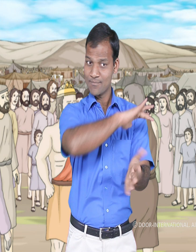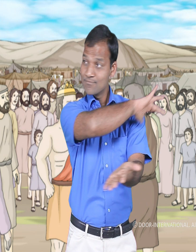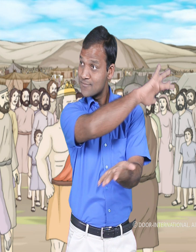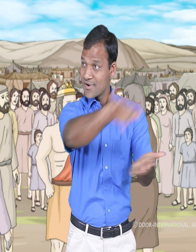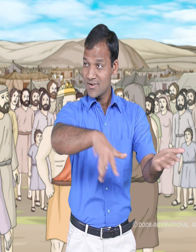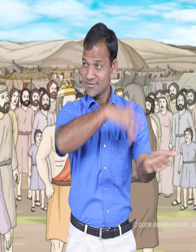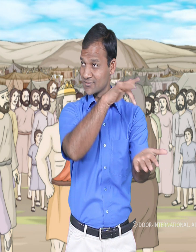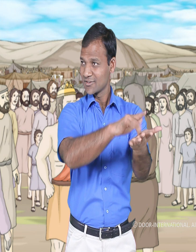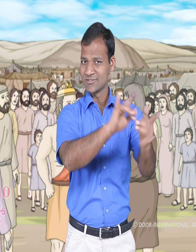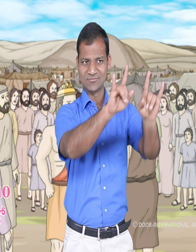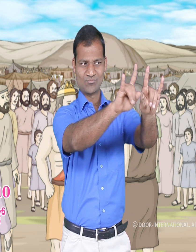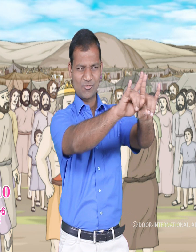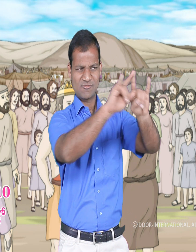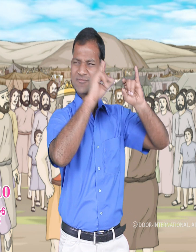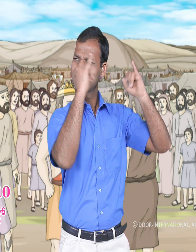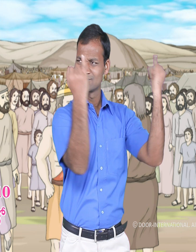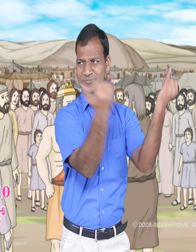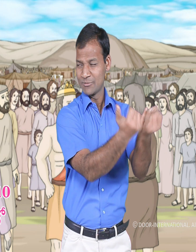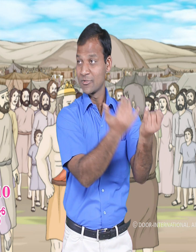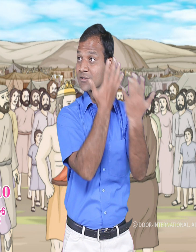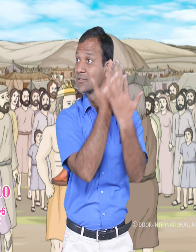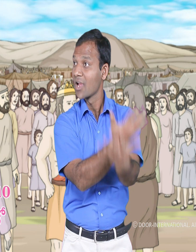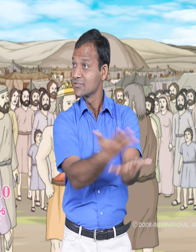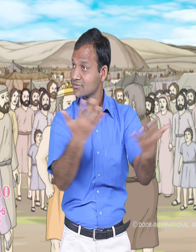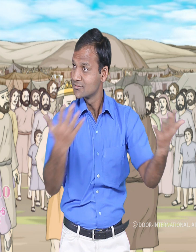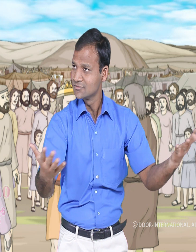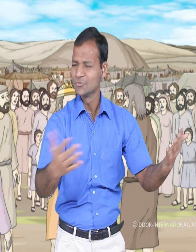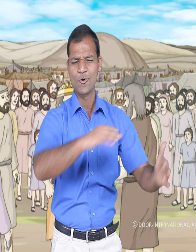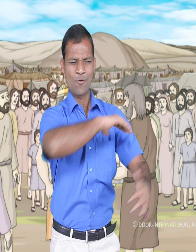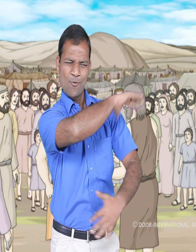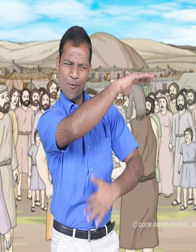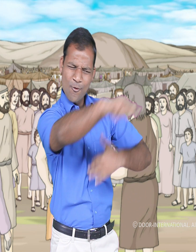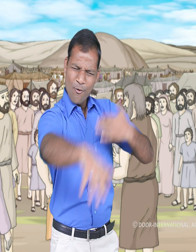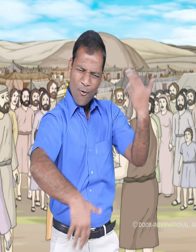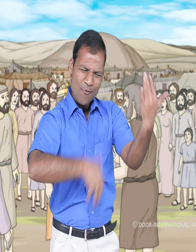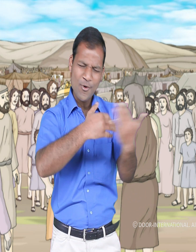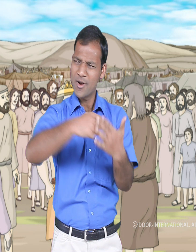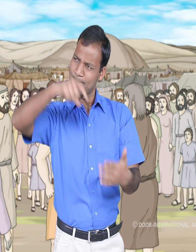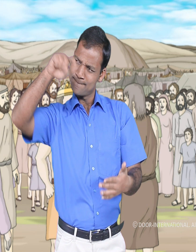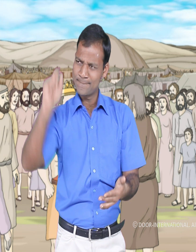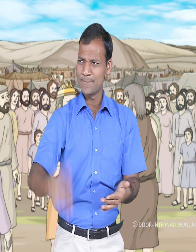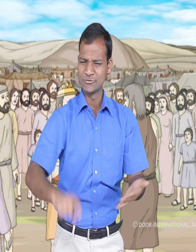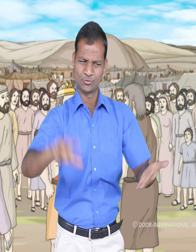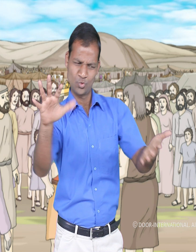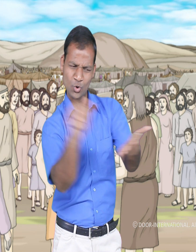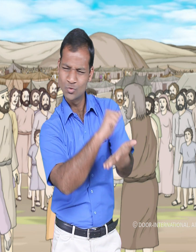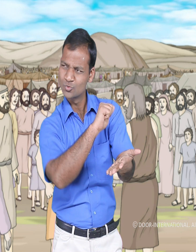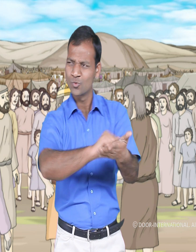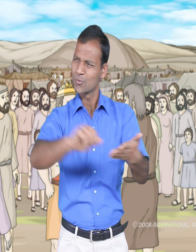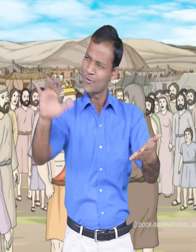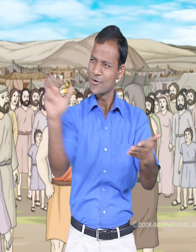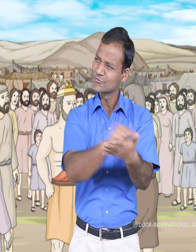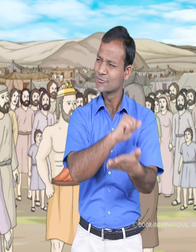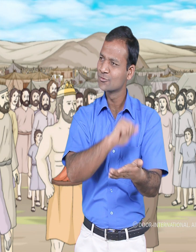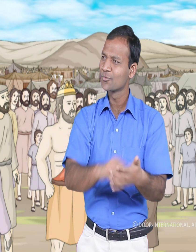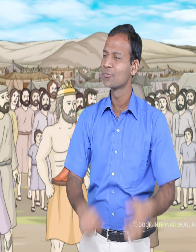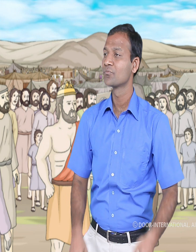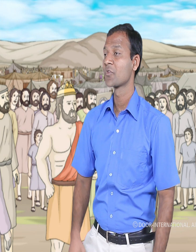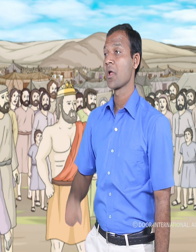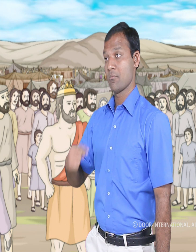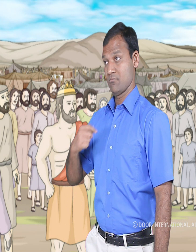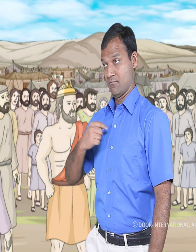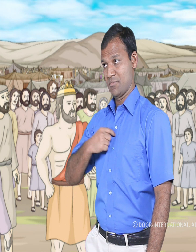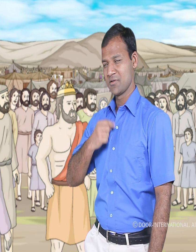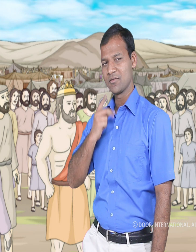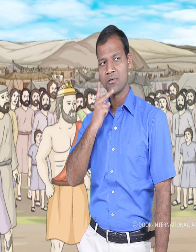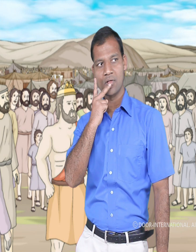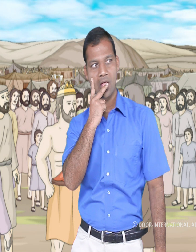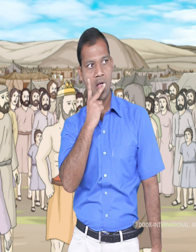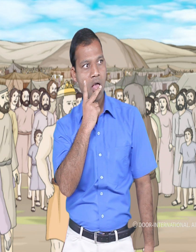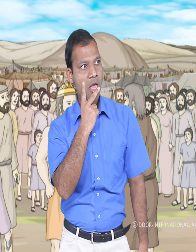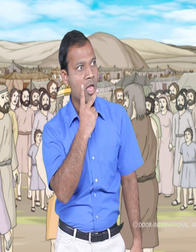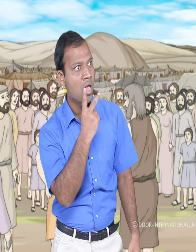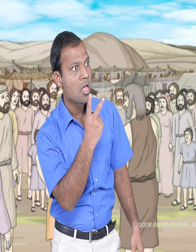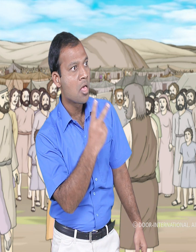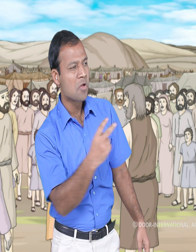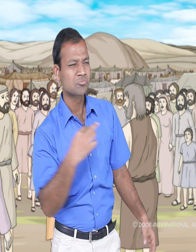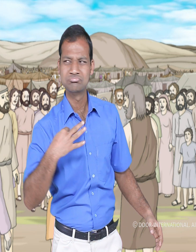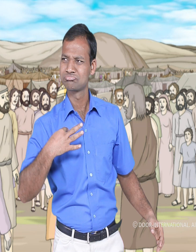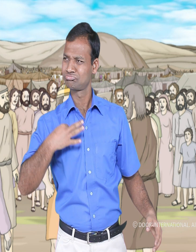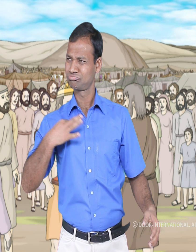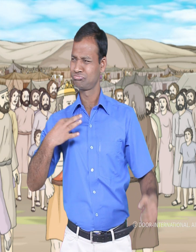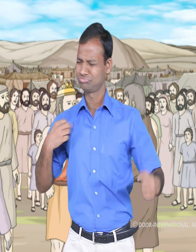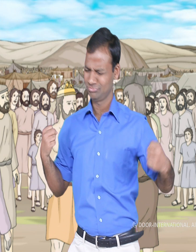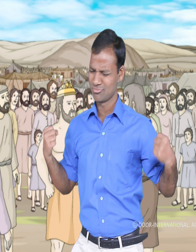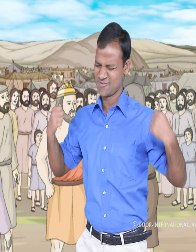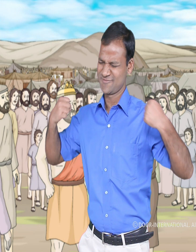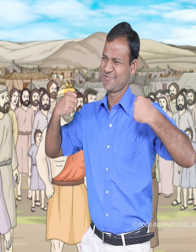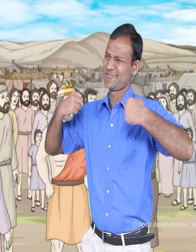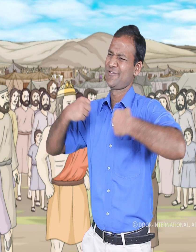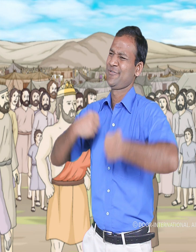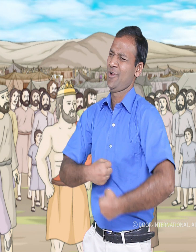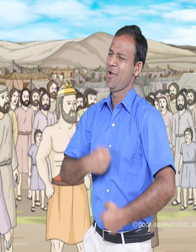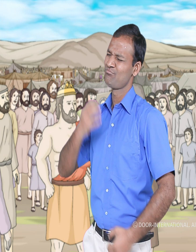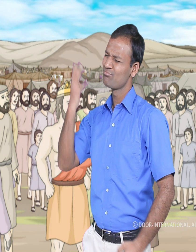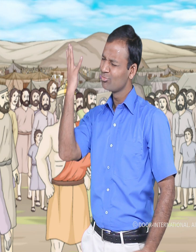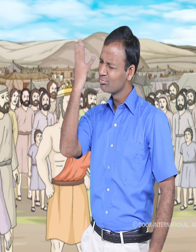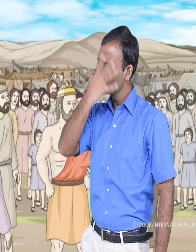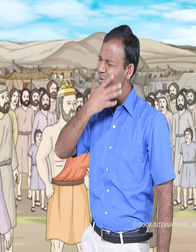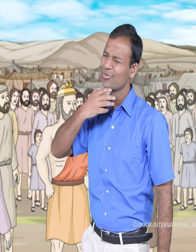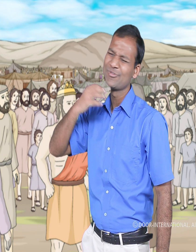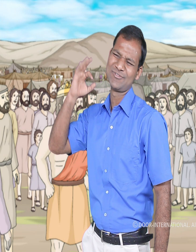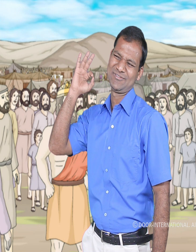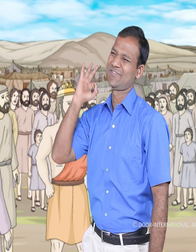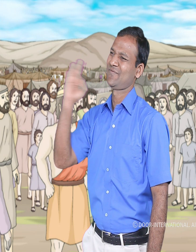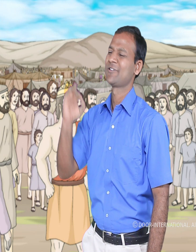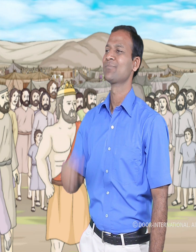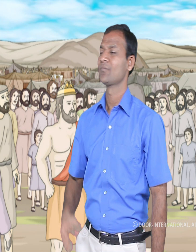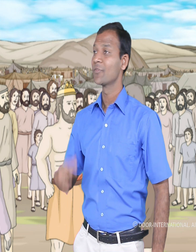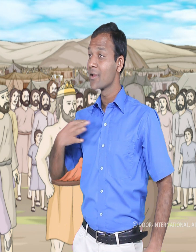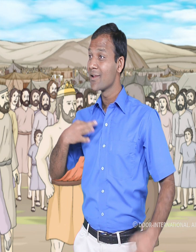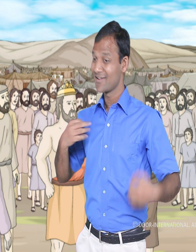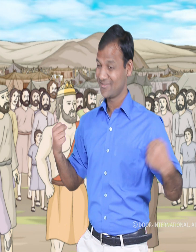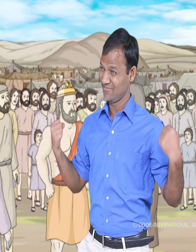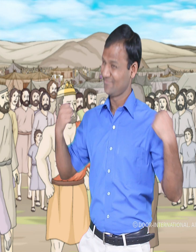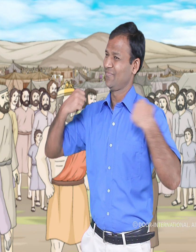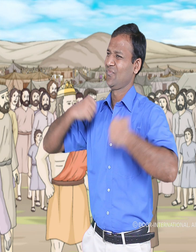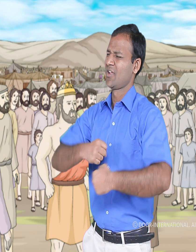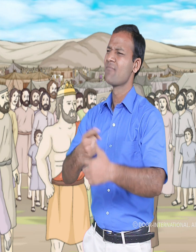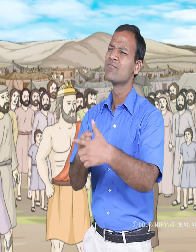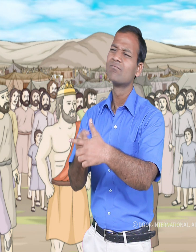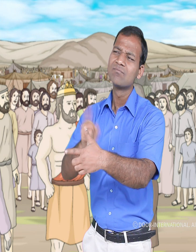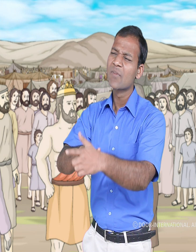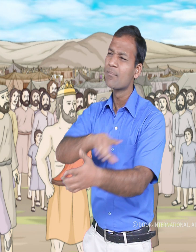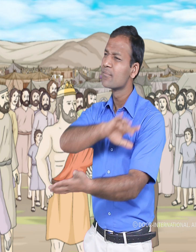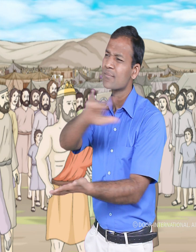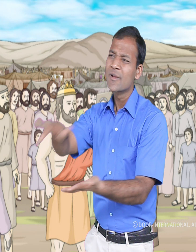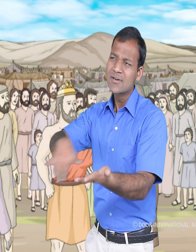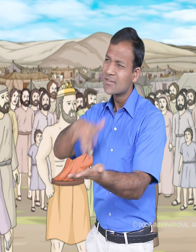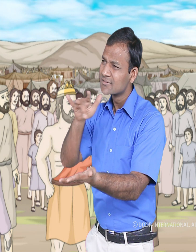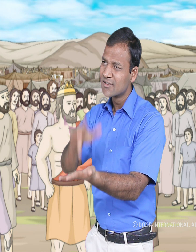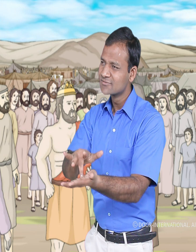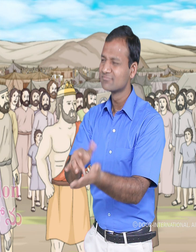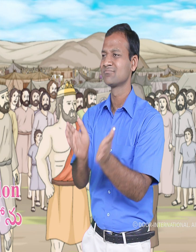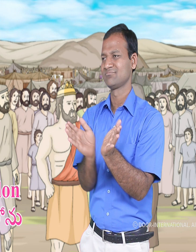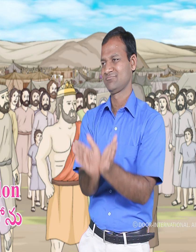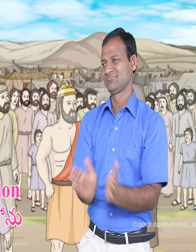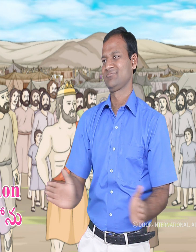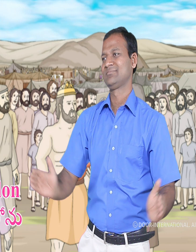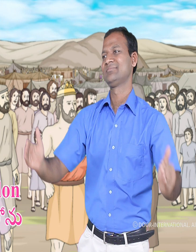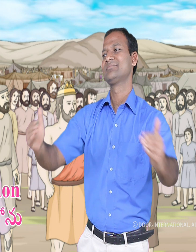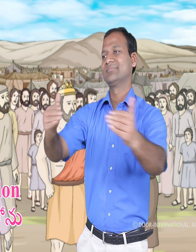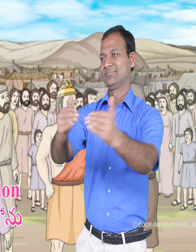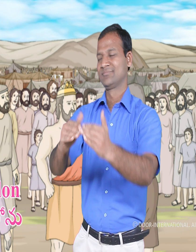“It is true,” Achan replied, “I have sinned against the LORD, the God of Israel.